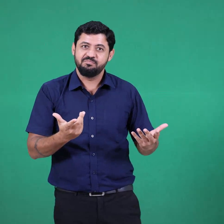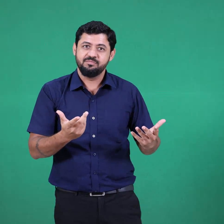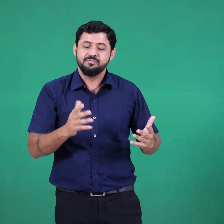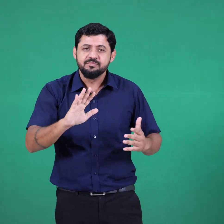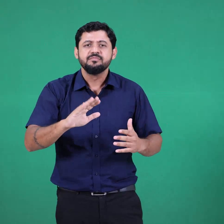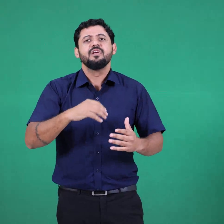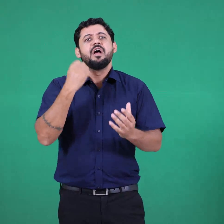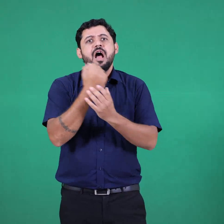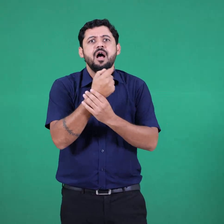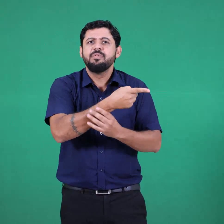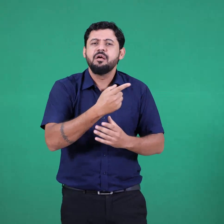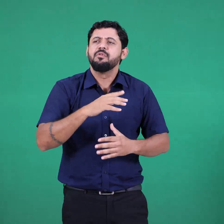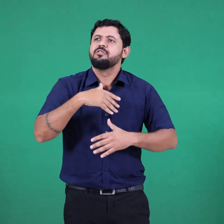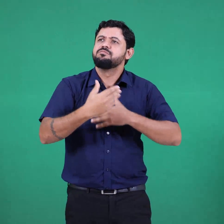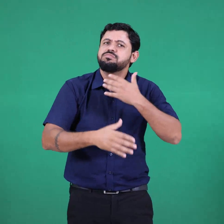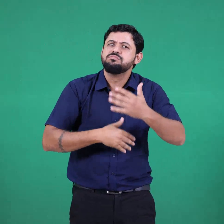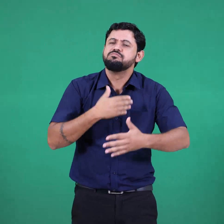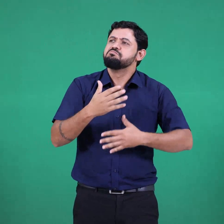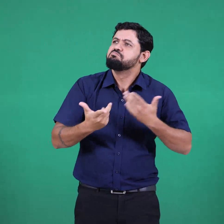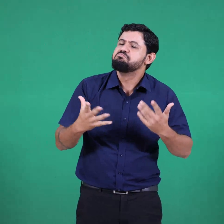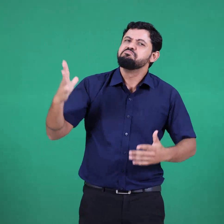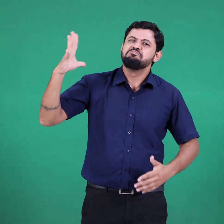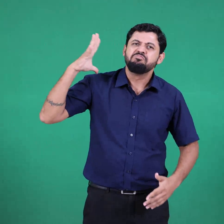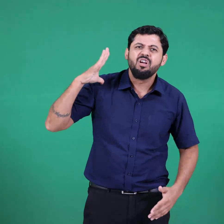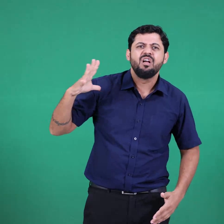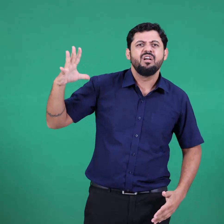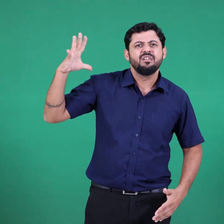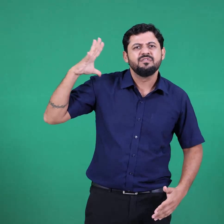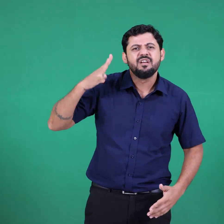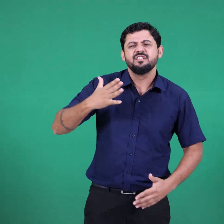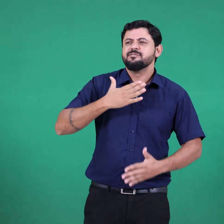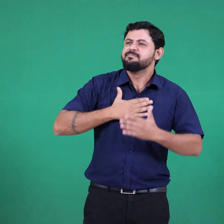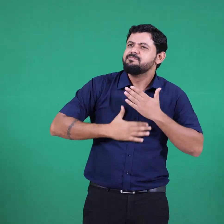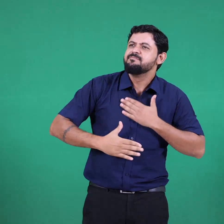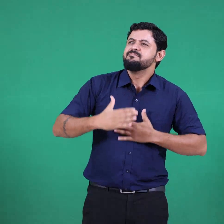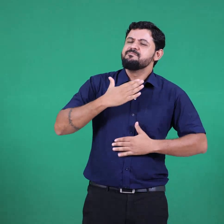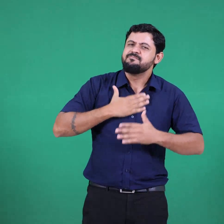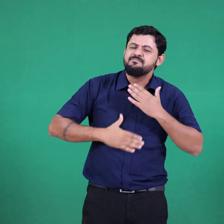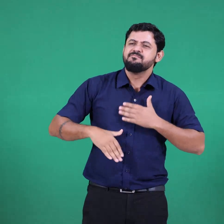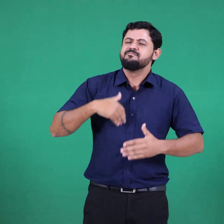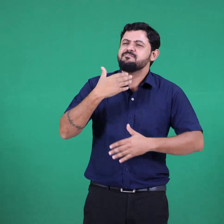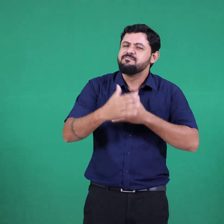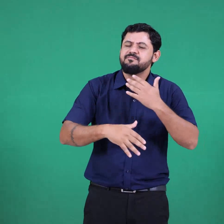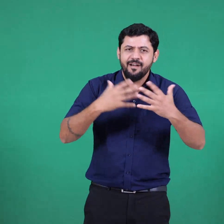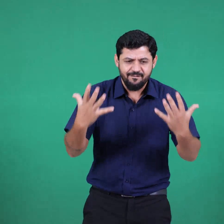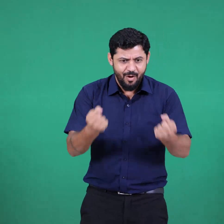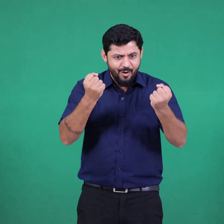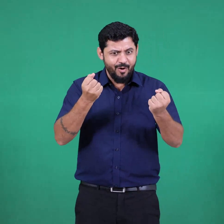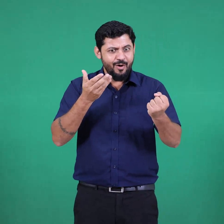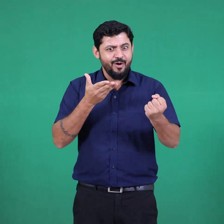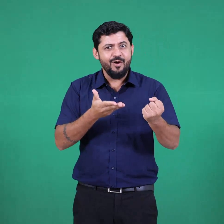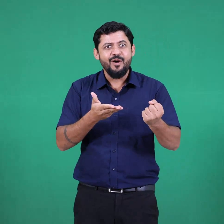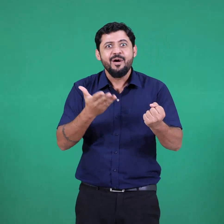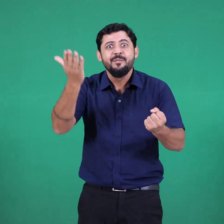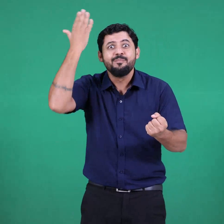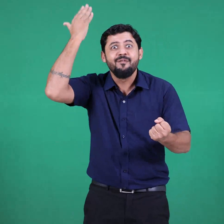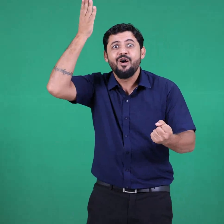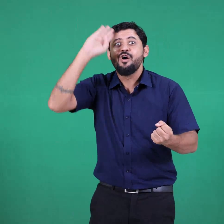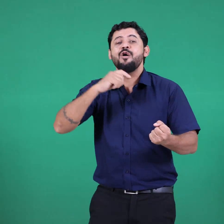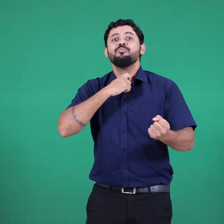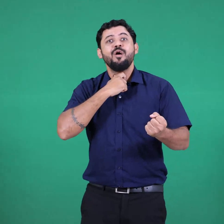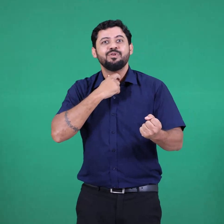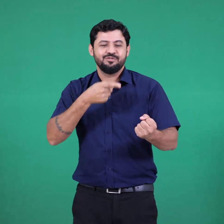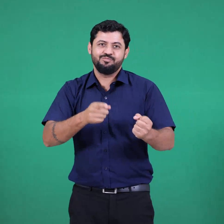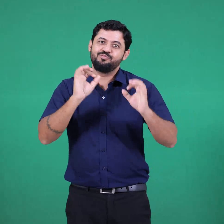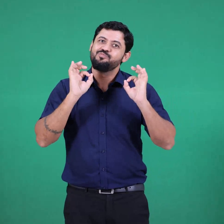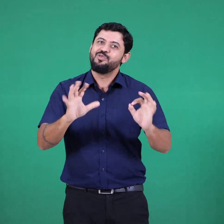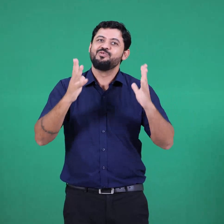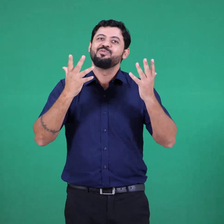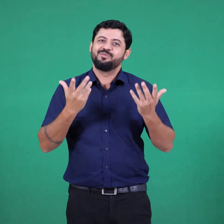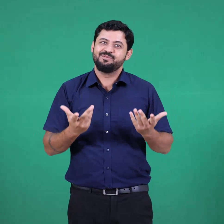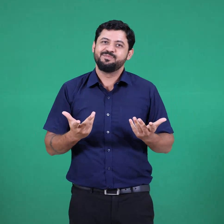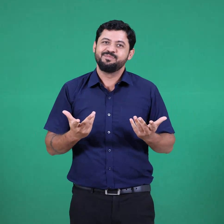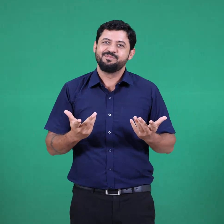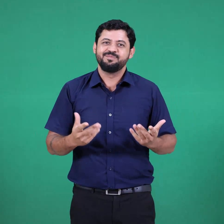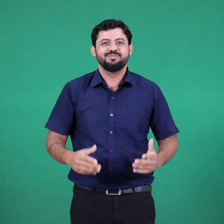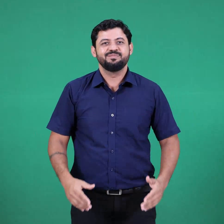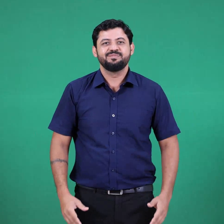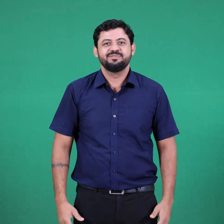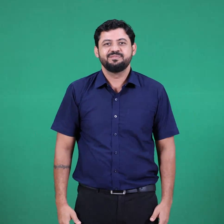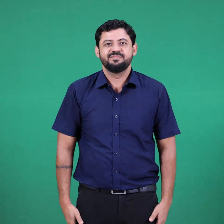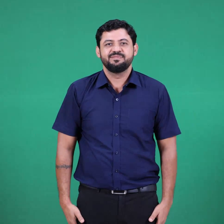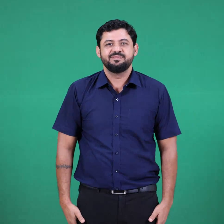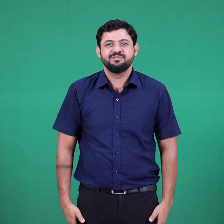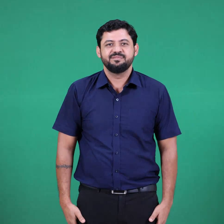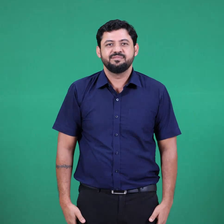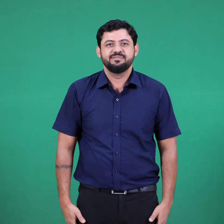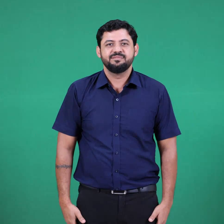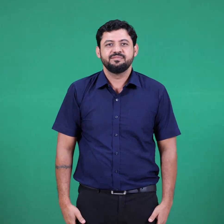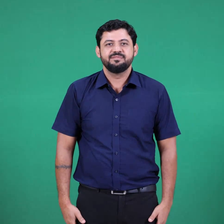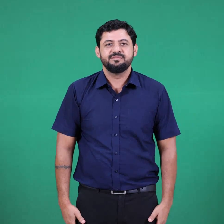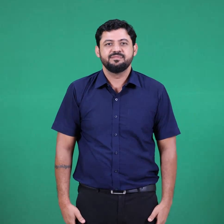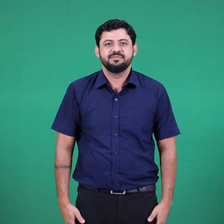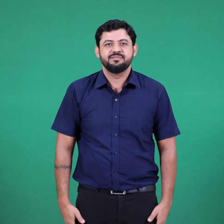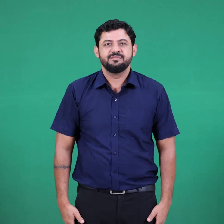And so Abraham, after waiting patiently, obtained the promise.